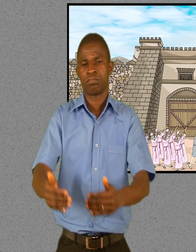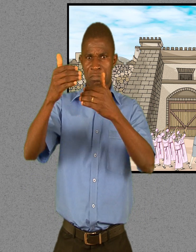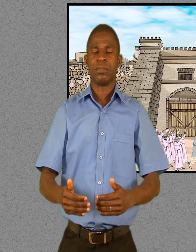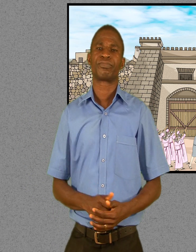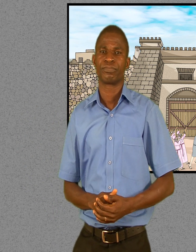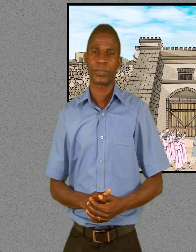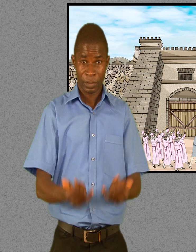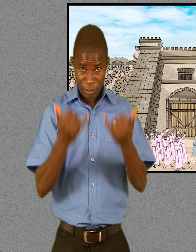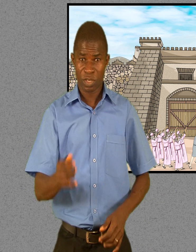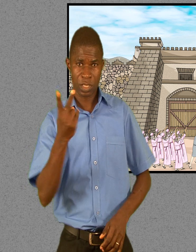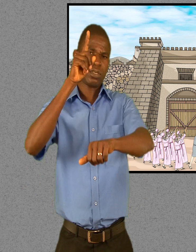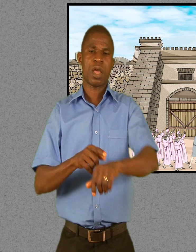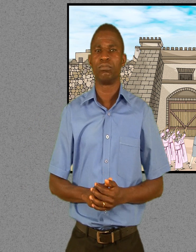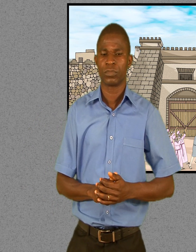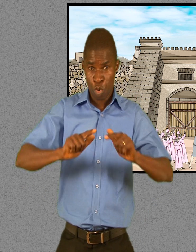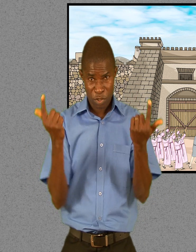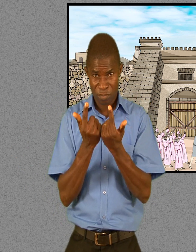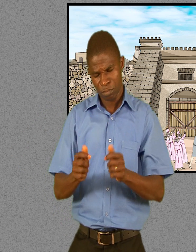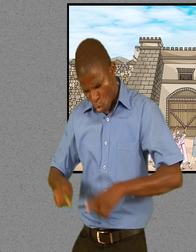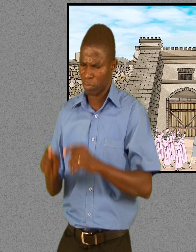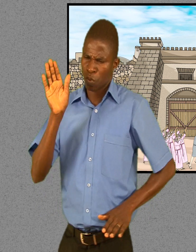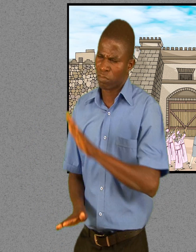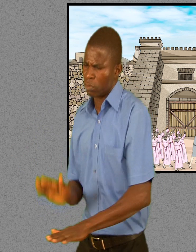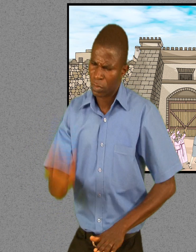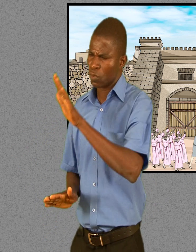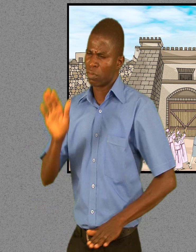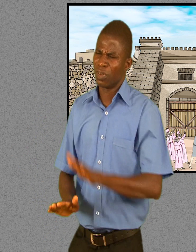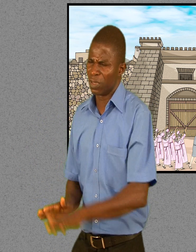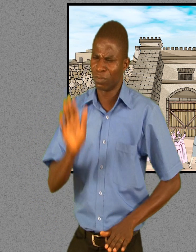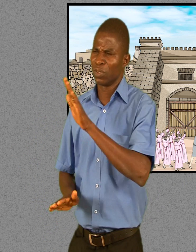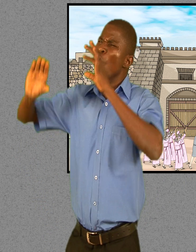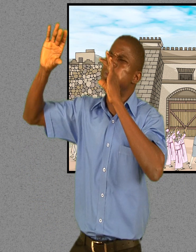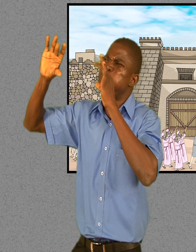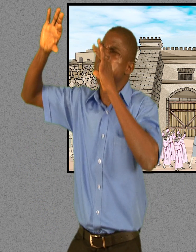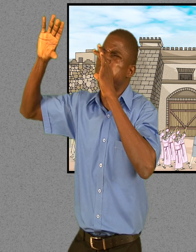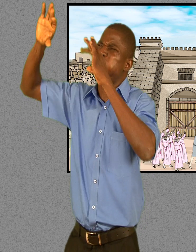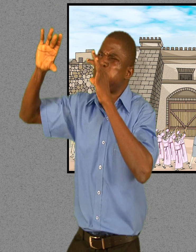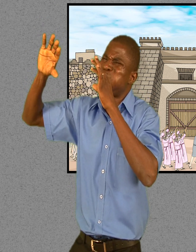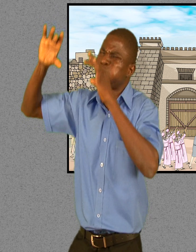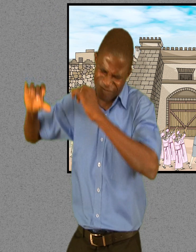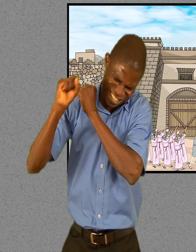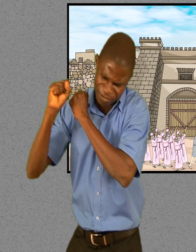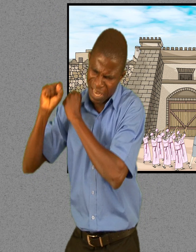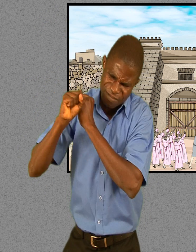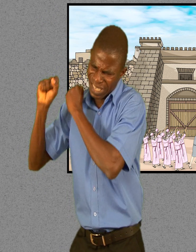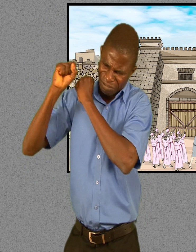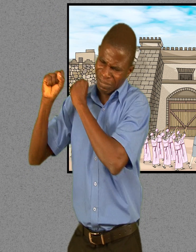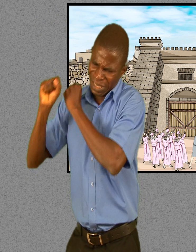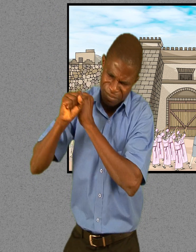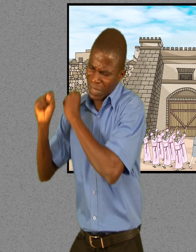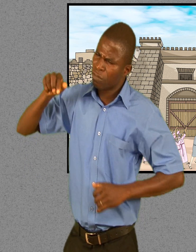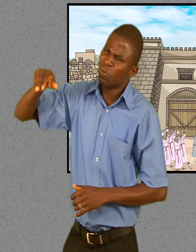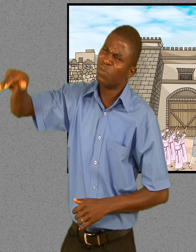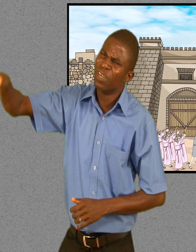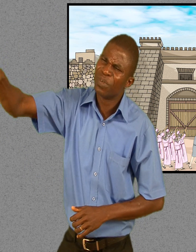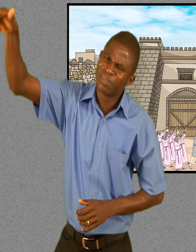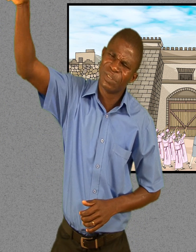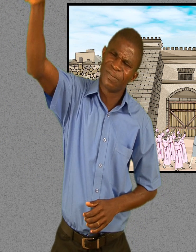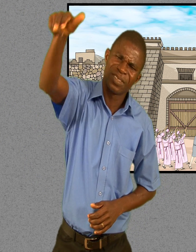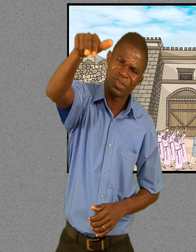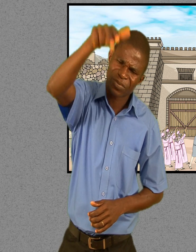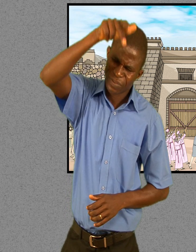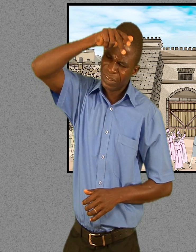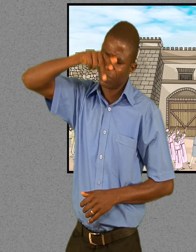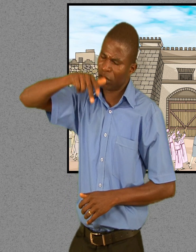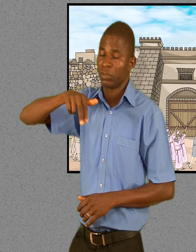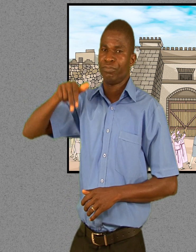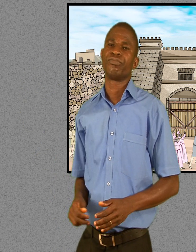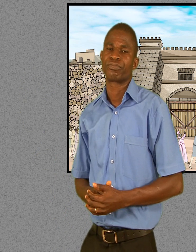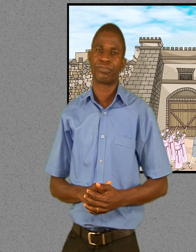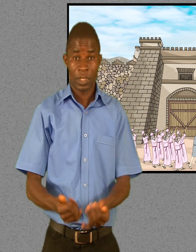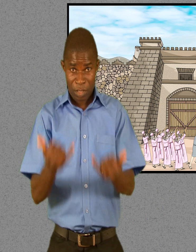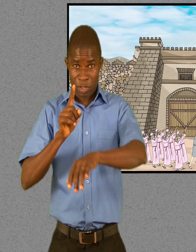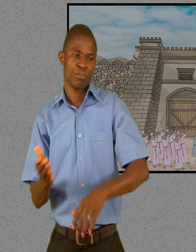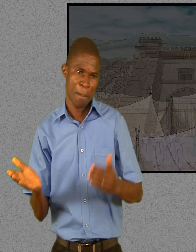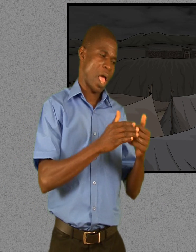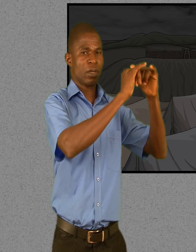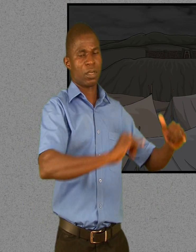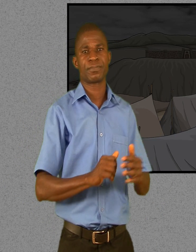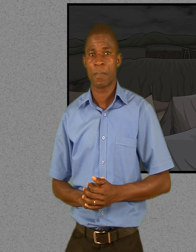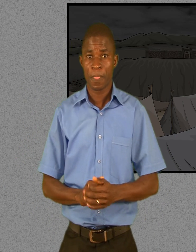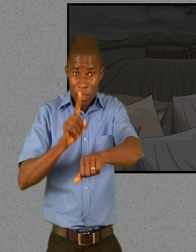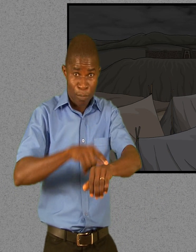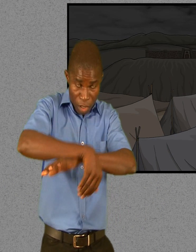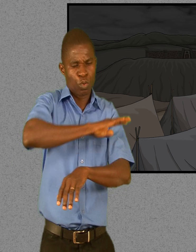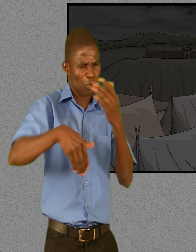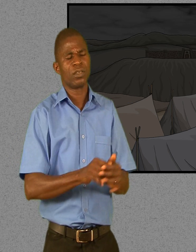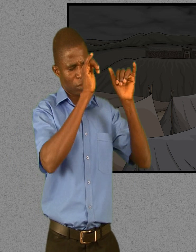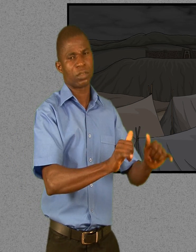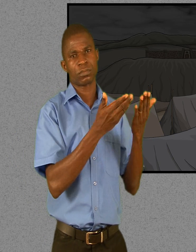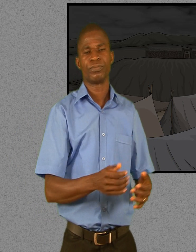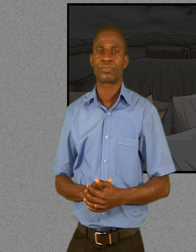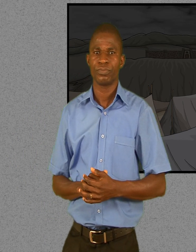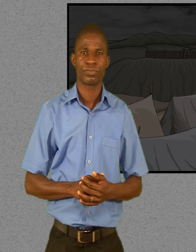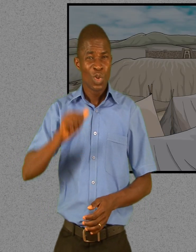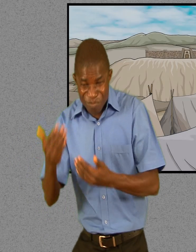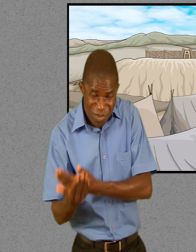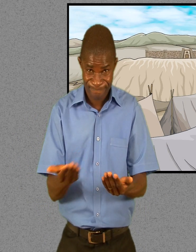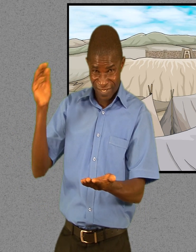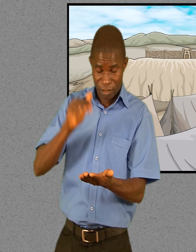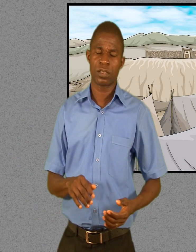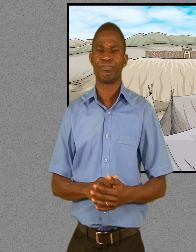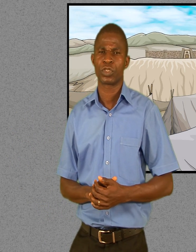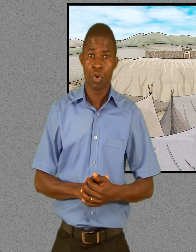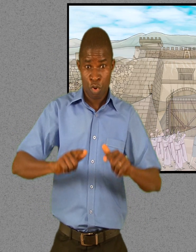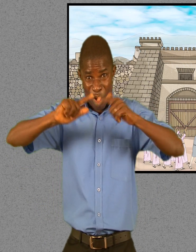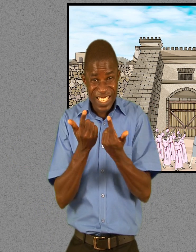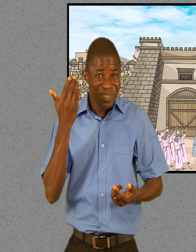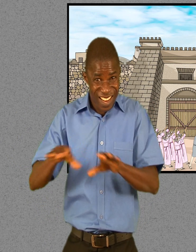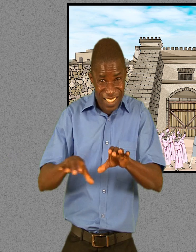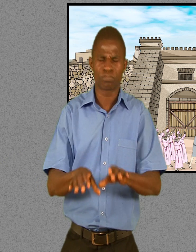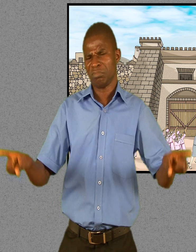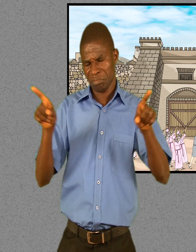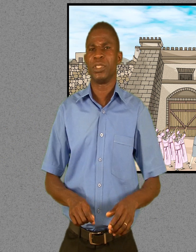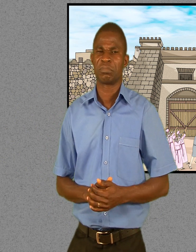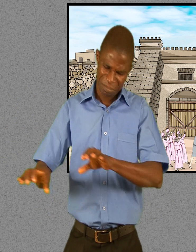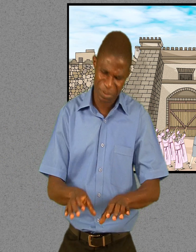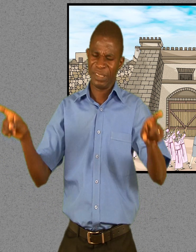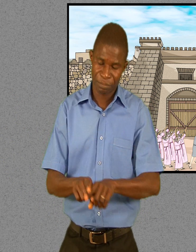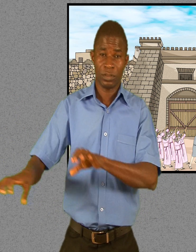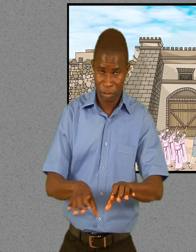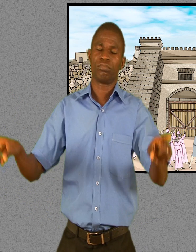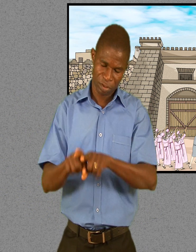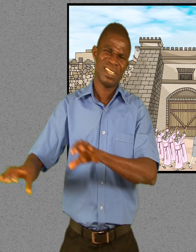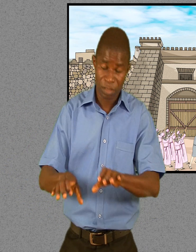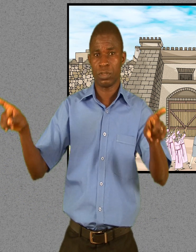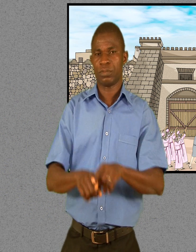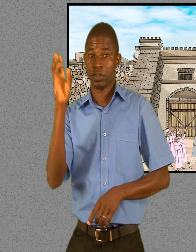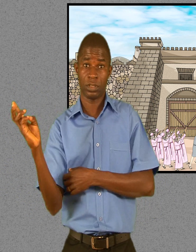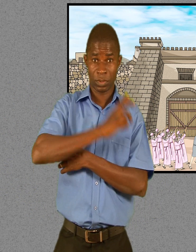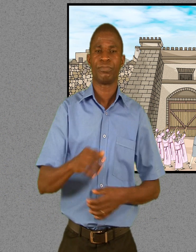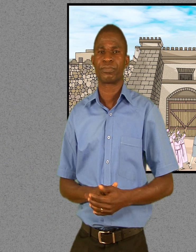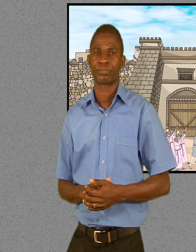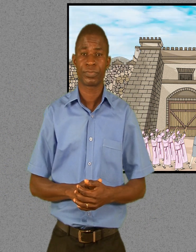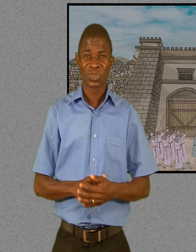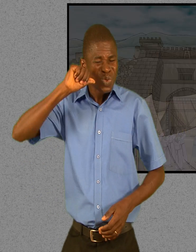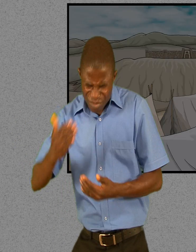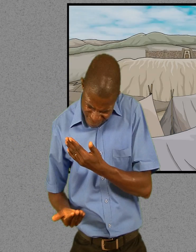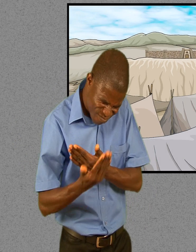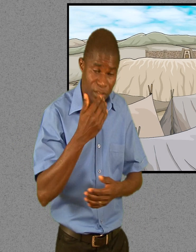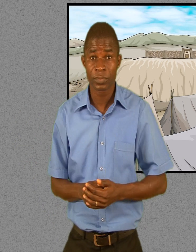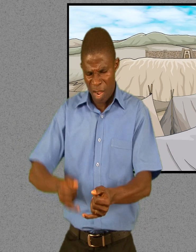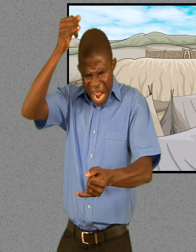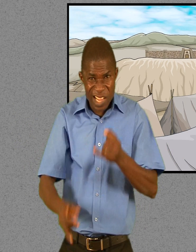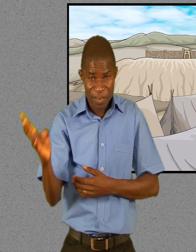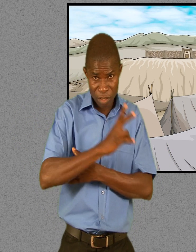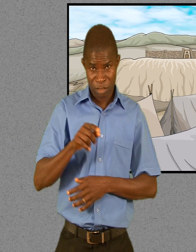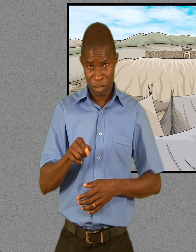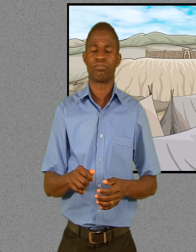The armed troops went in front of them and the rear guard followed the ark of the LORD, while the horns kept sounding. So on the second day they marched around the city once and returned to the camp.